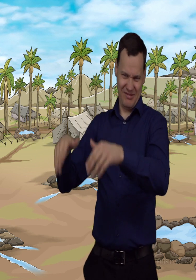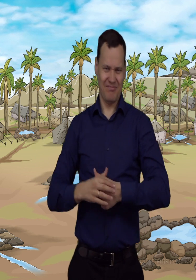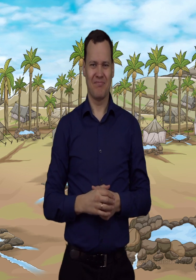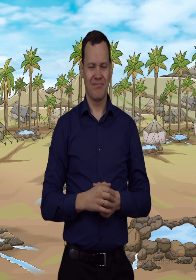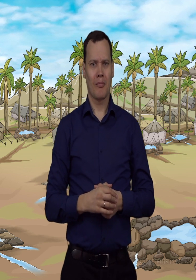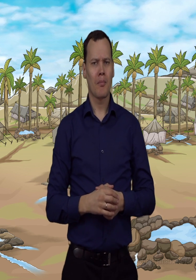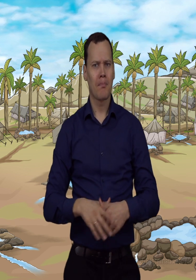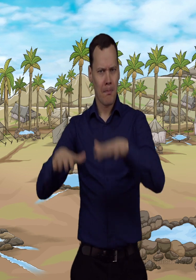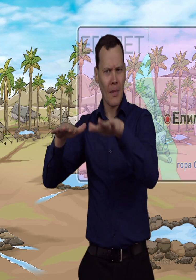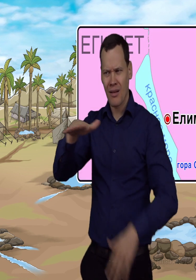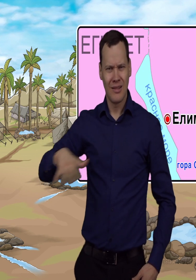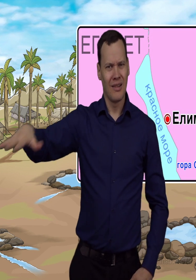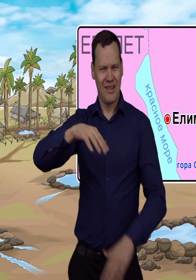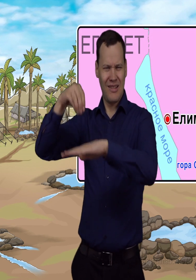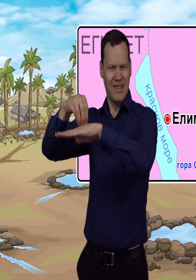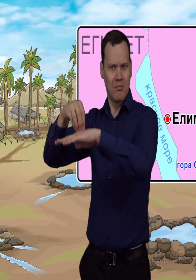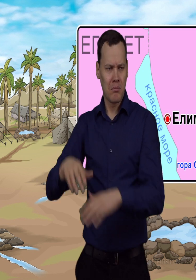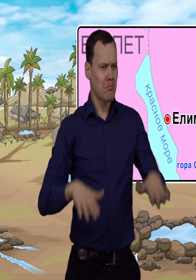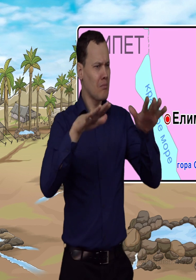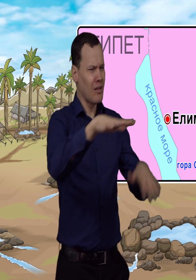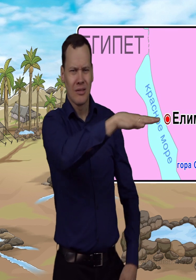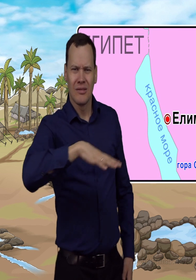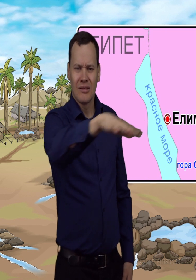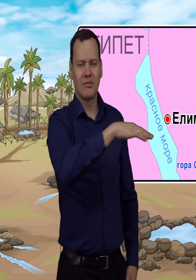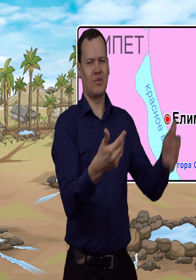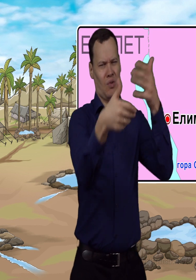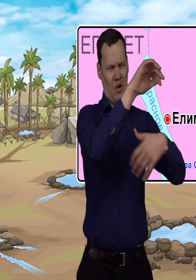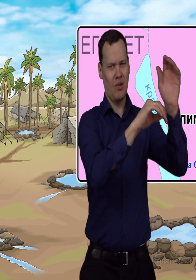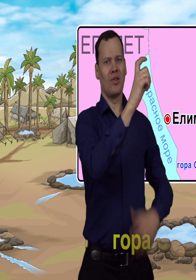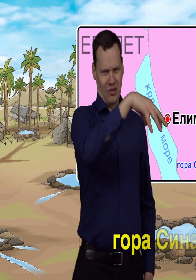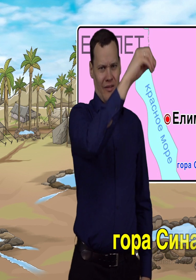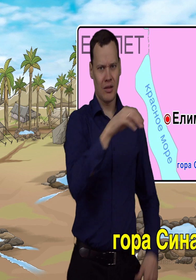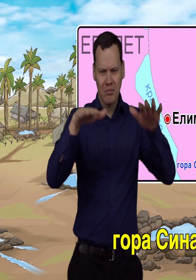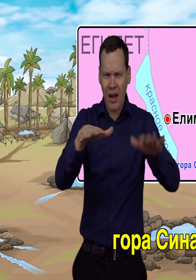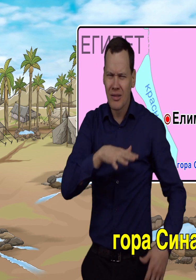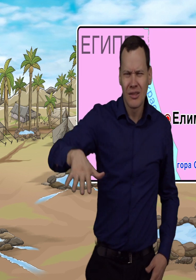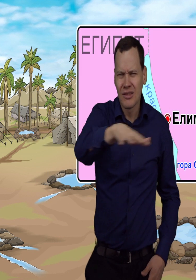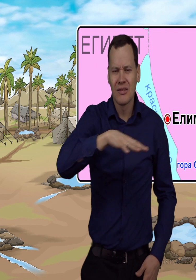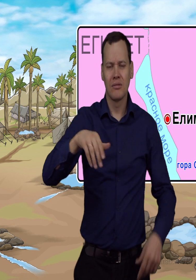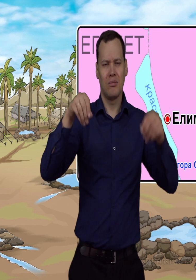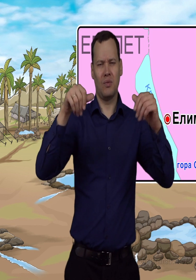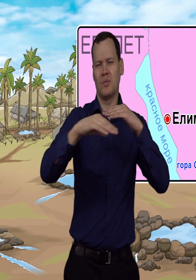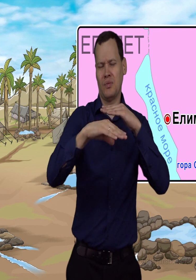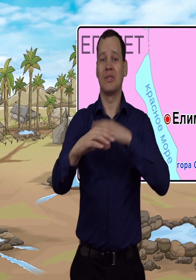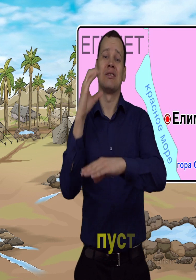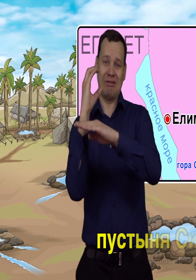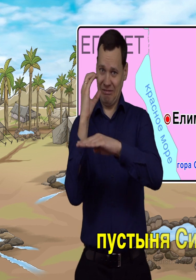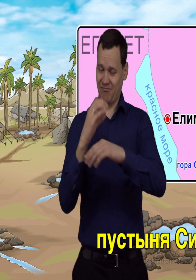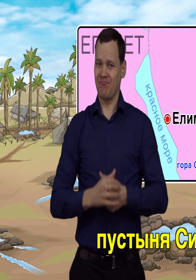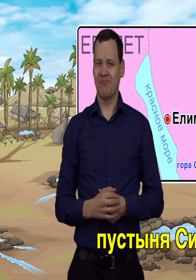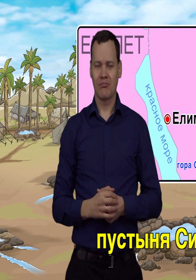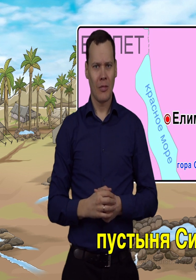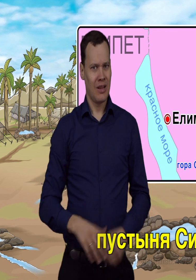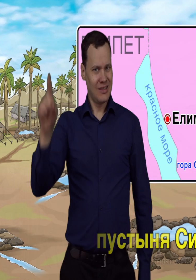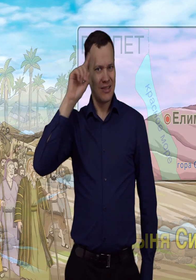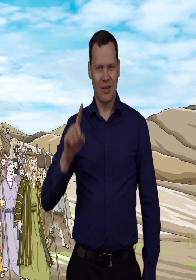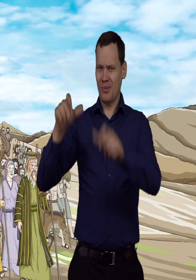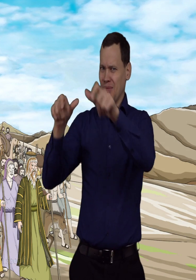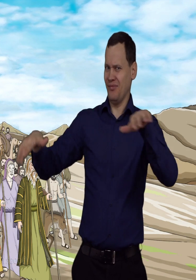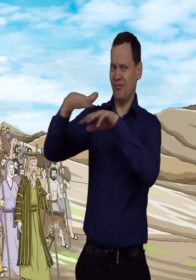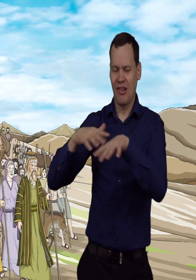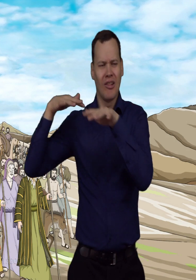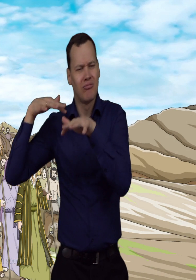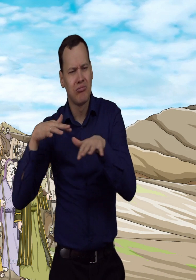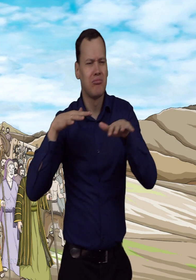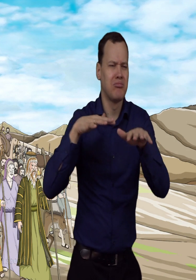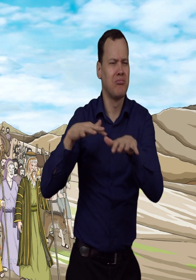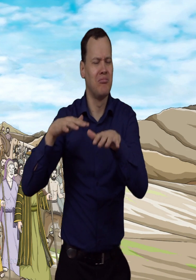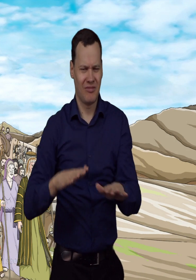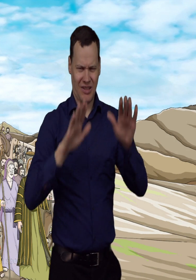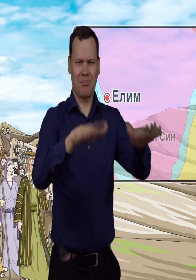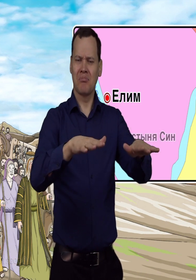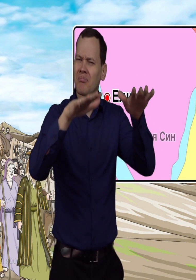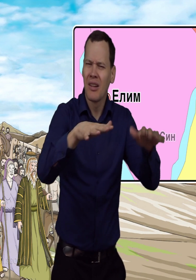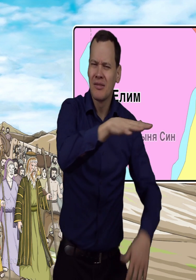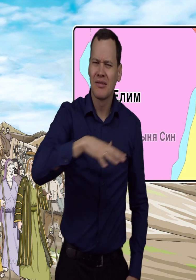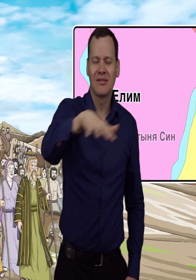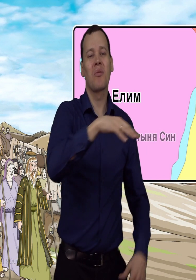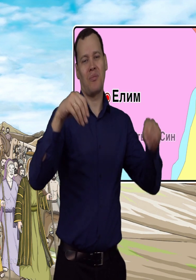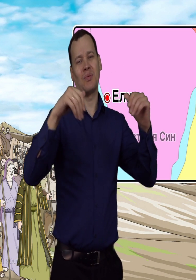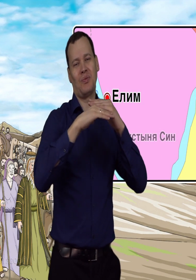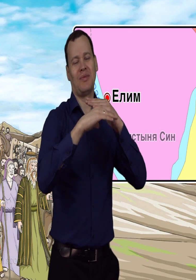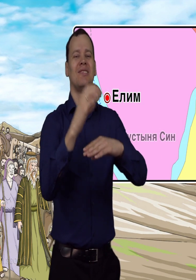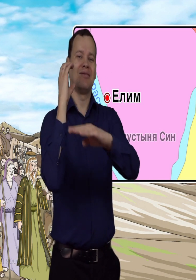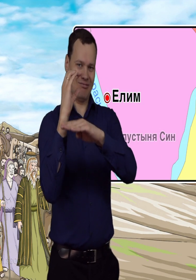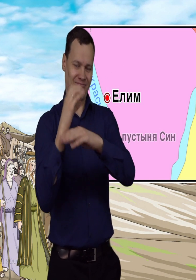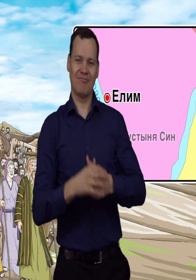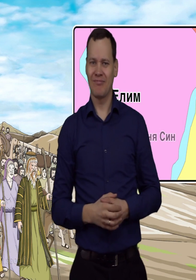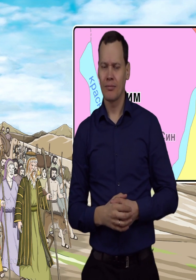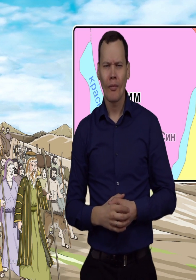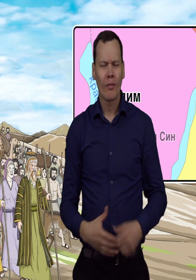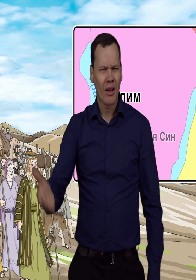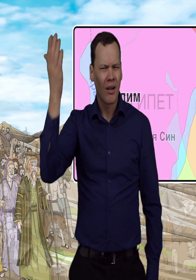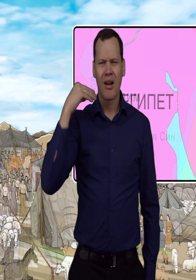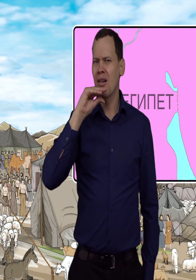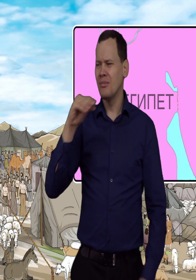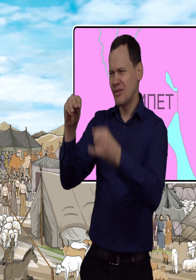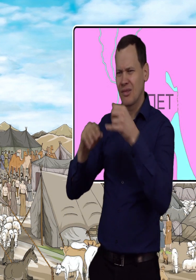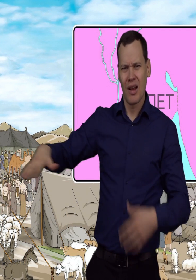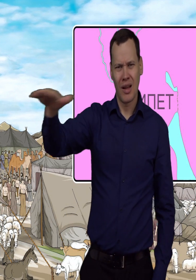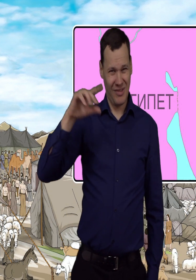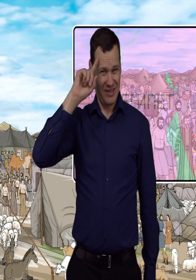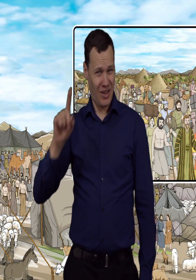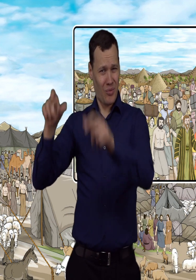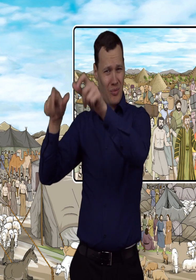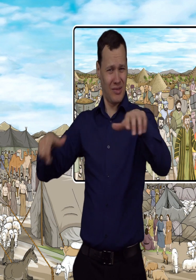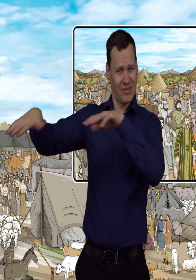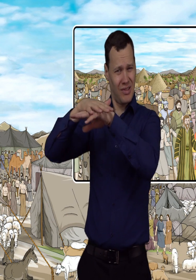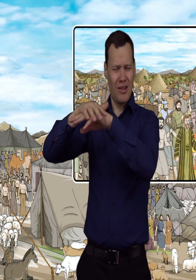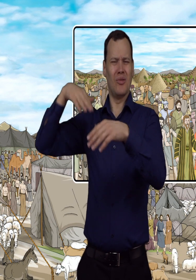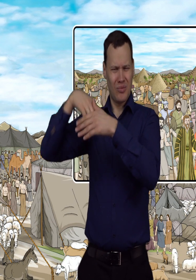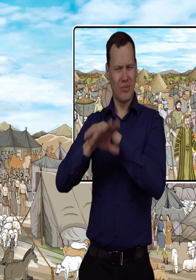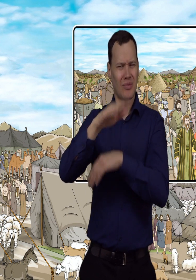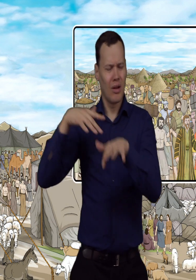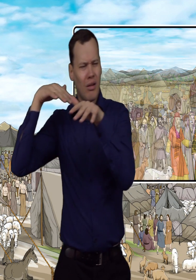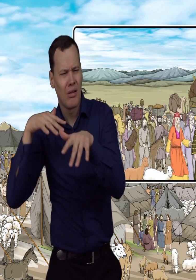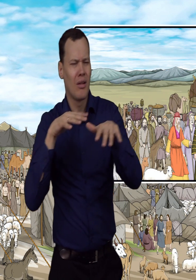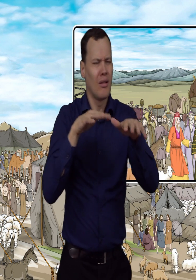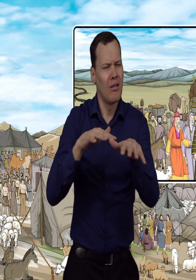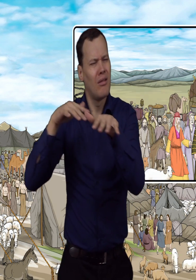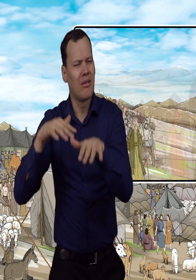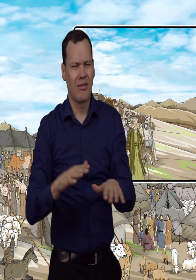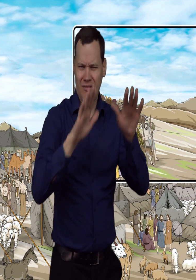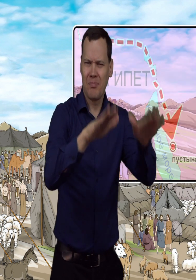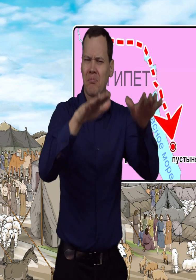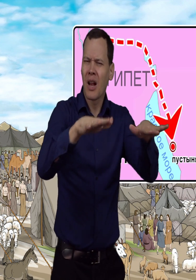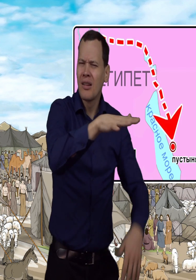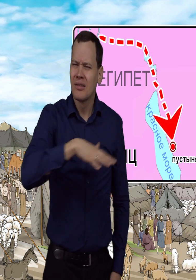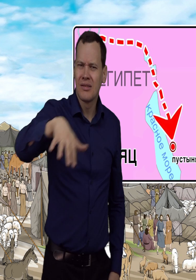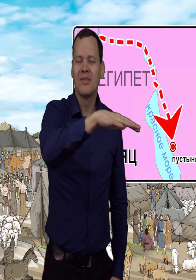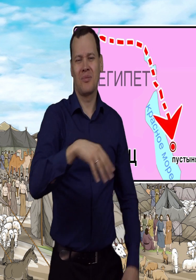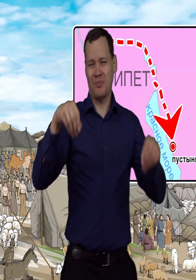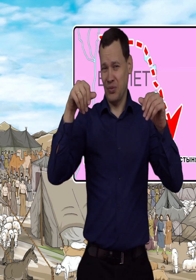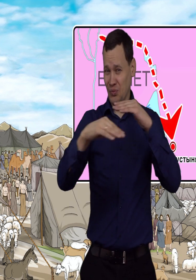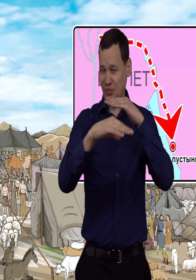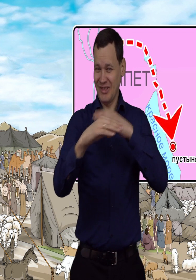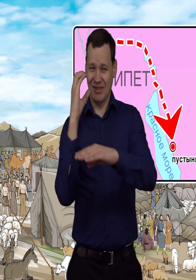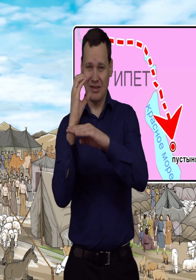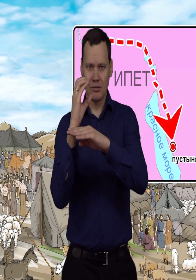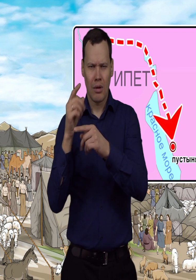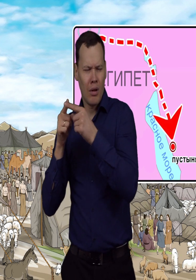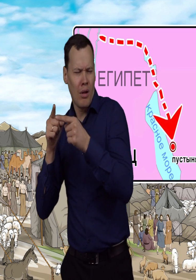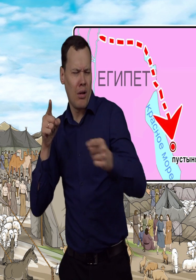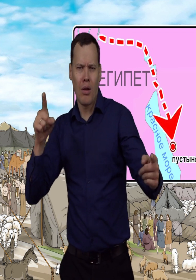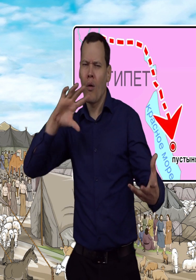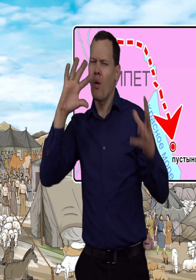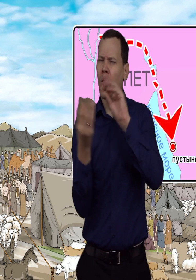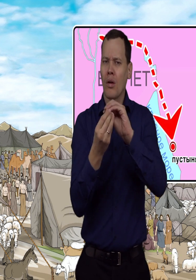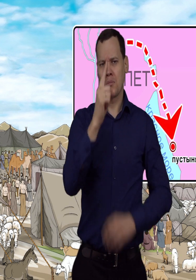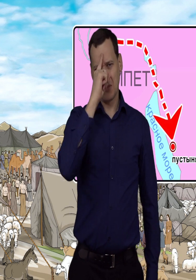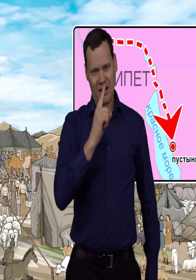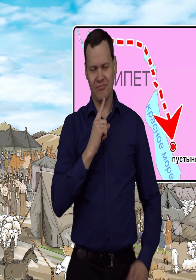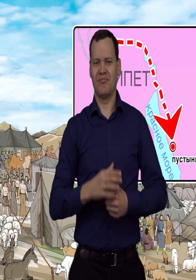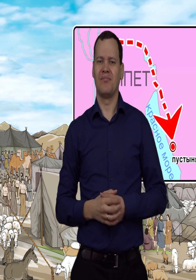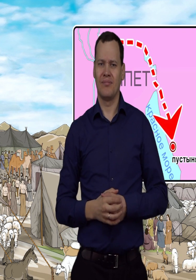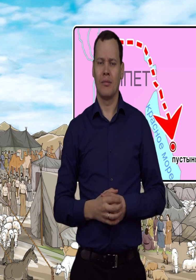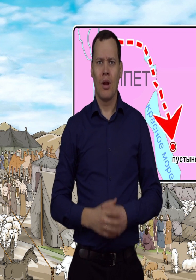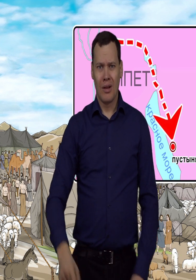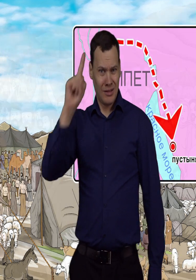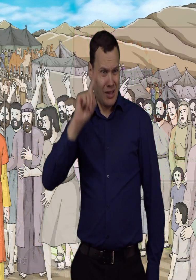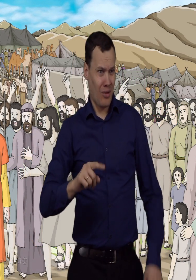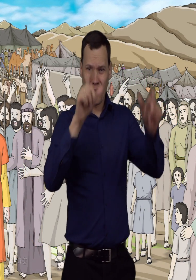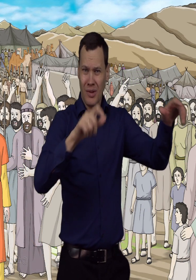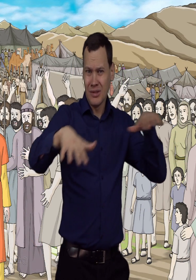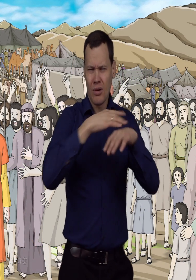On the fifteenth day of the second month after they had left the land of Egypt, the whole congregation of Israel set out from Elim and came to the Desert of Sin, which is between Elim and Sinai.